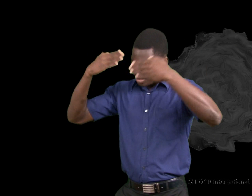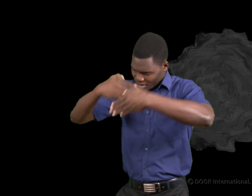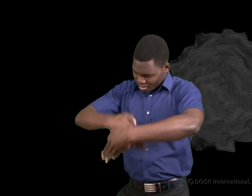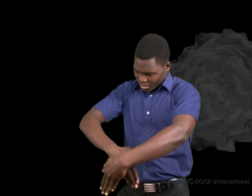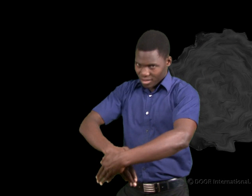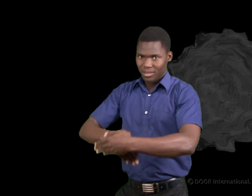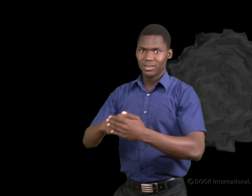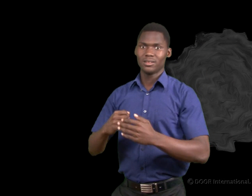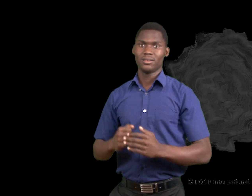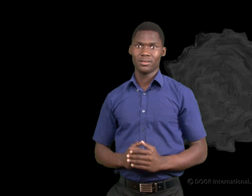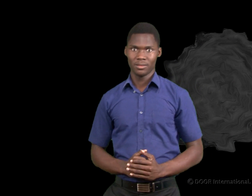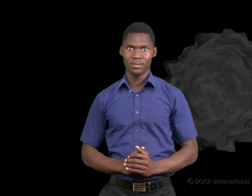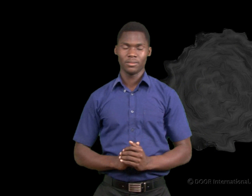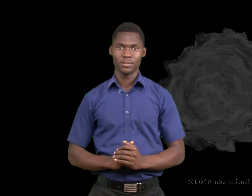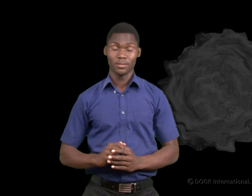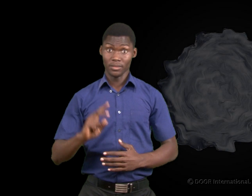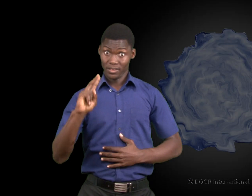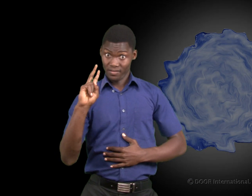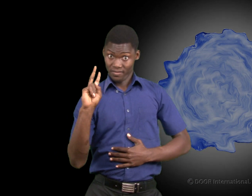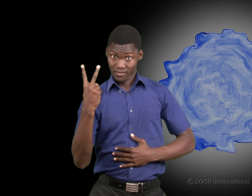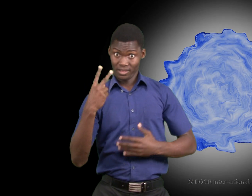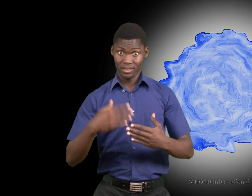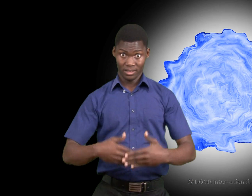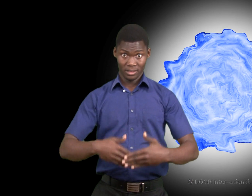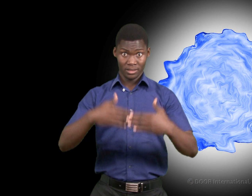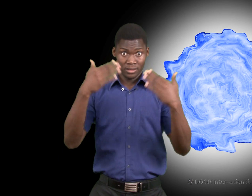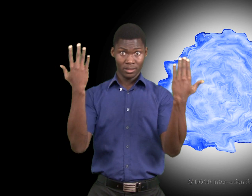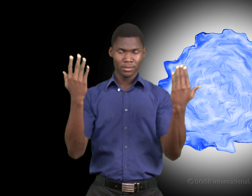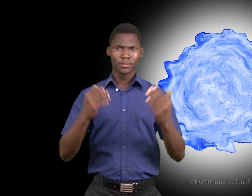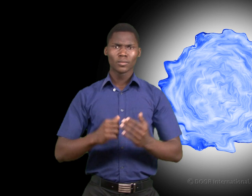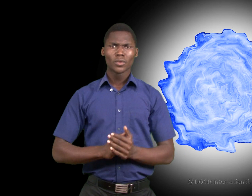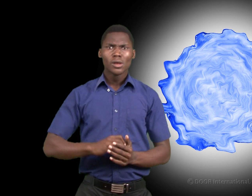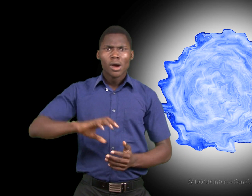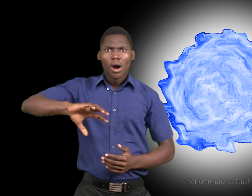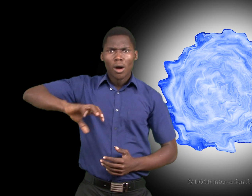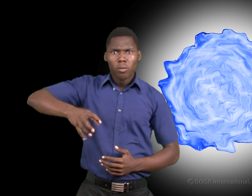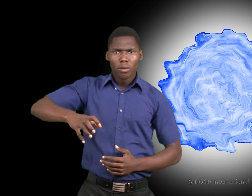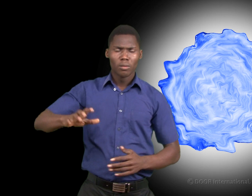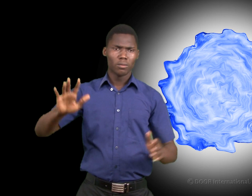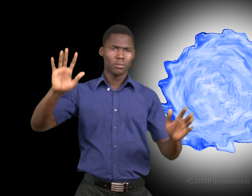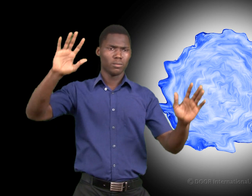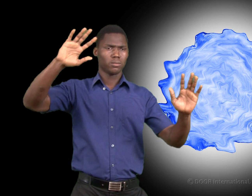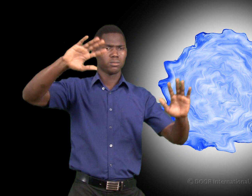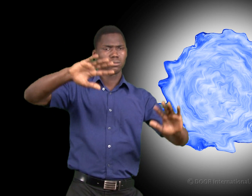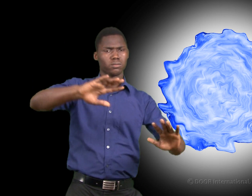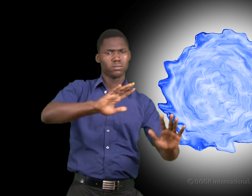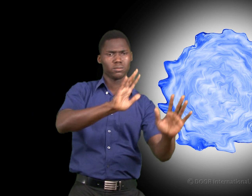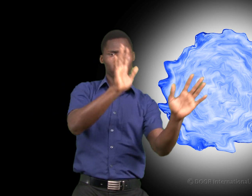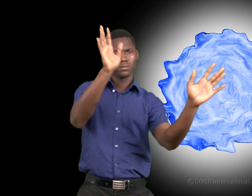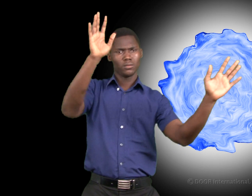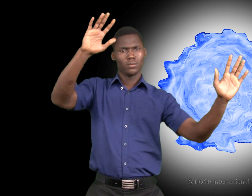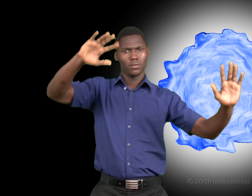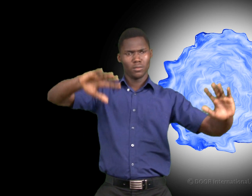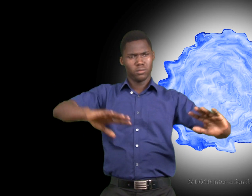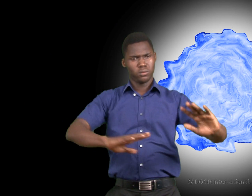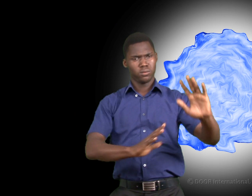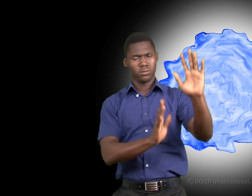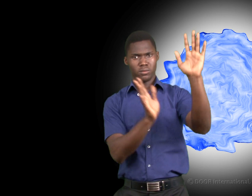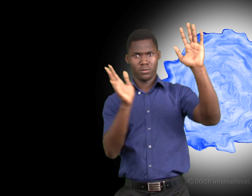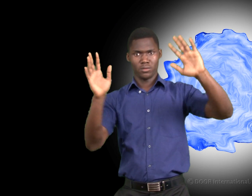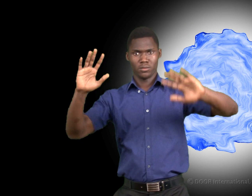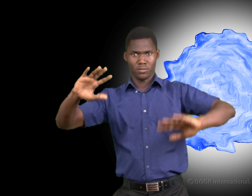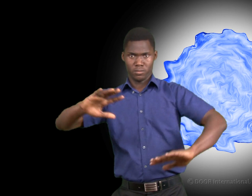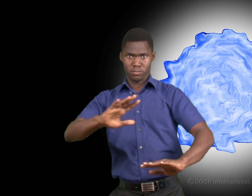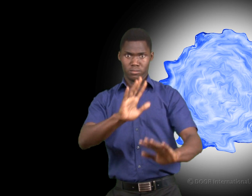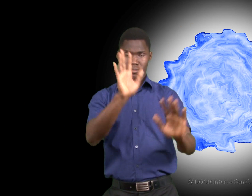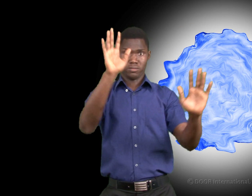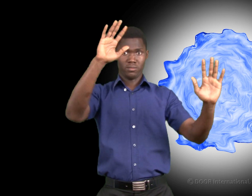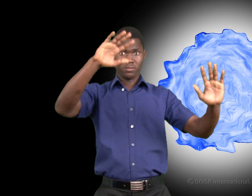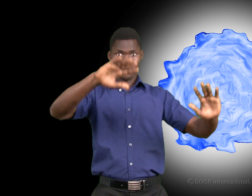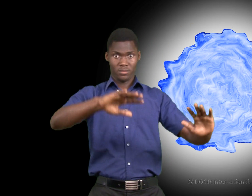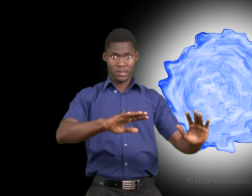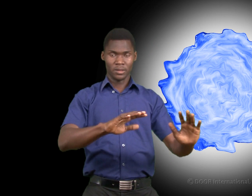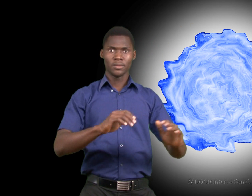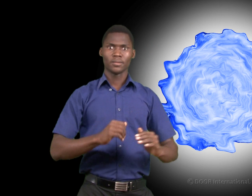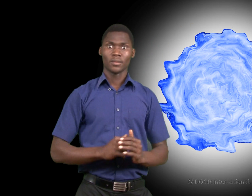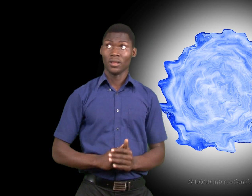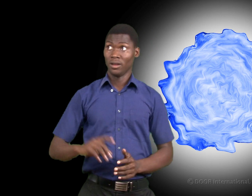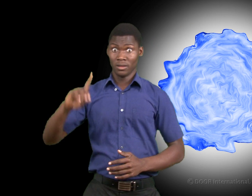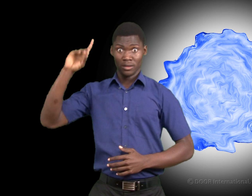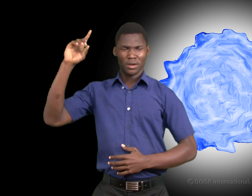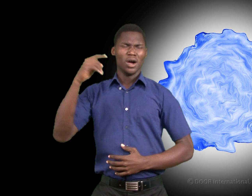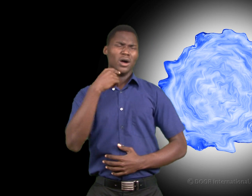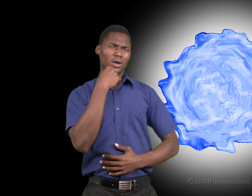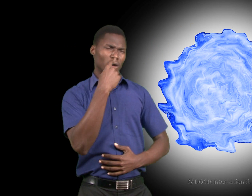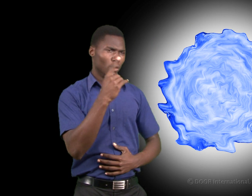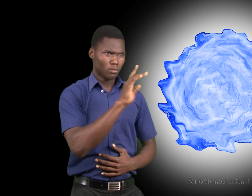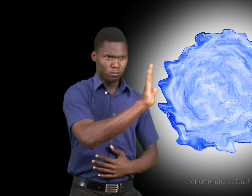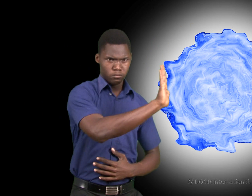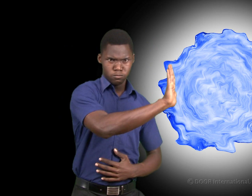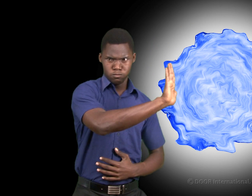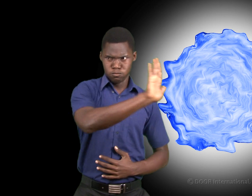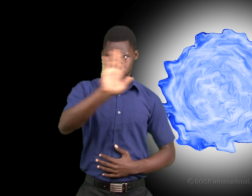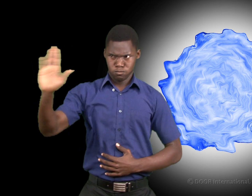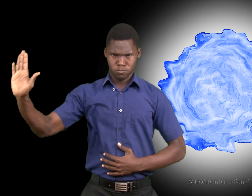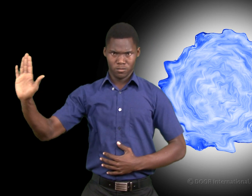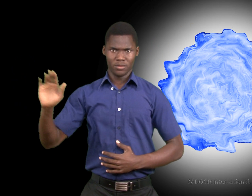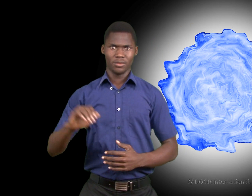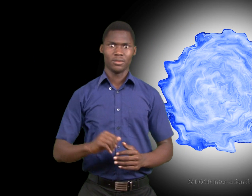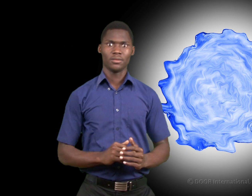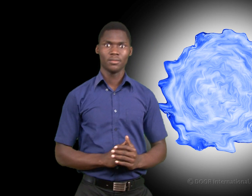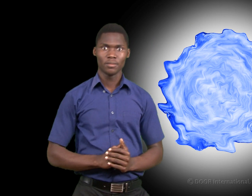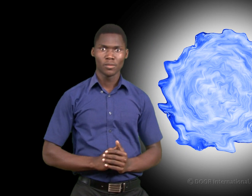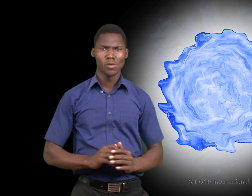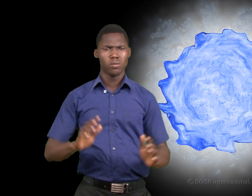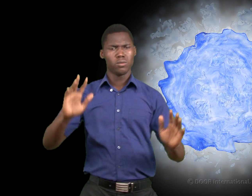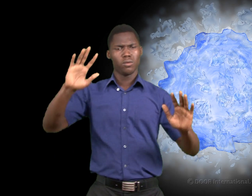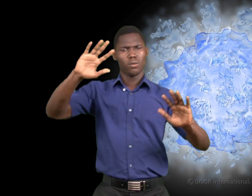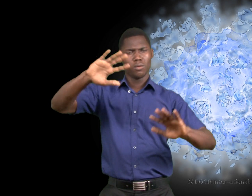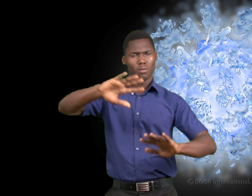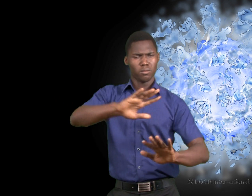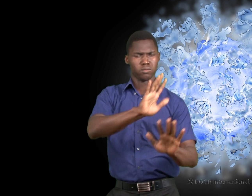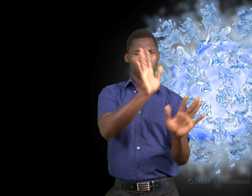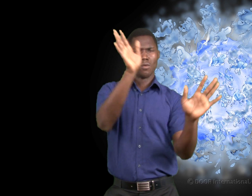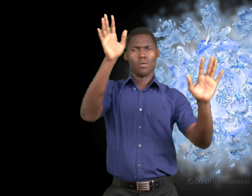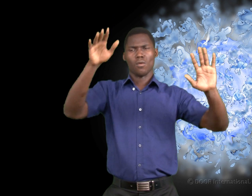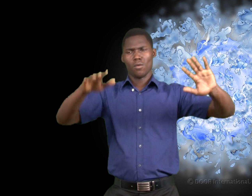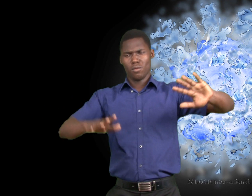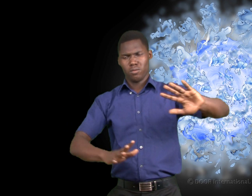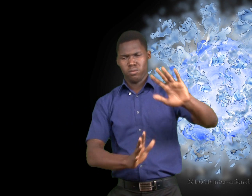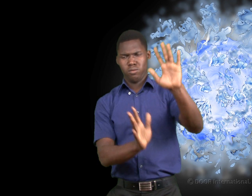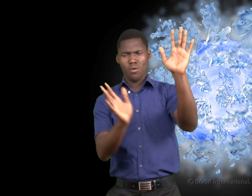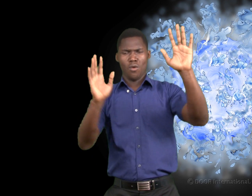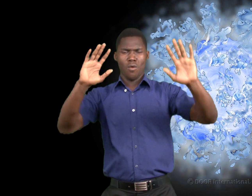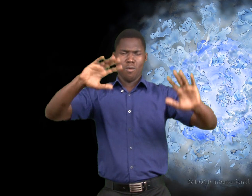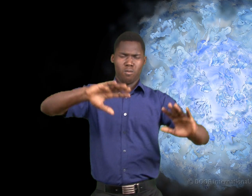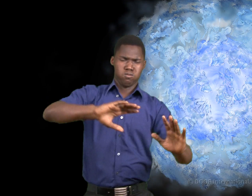And there was evening, and there was morning—the first day.